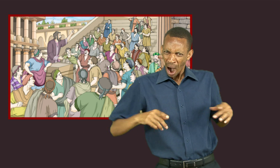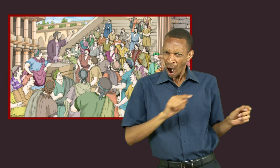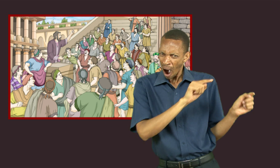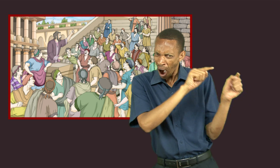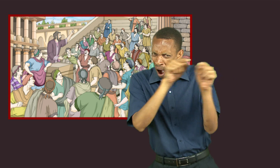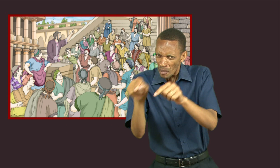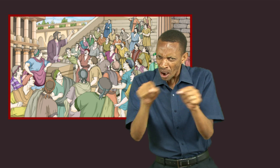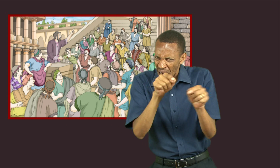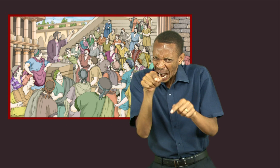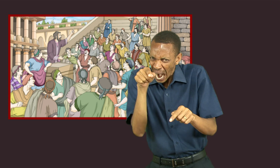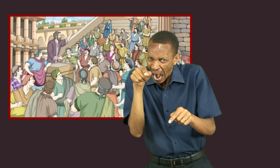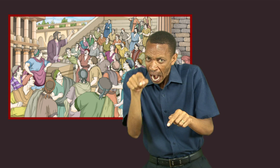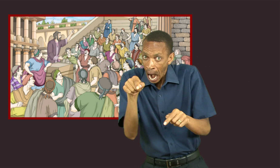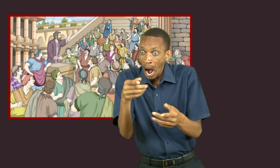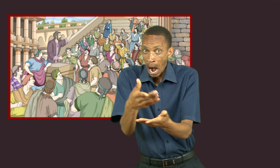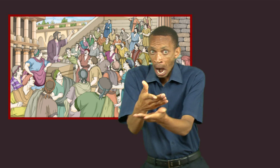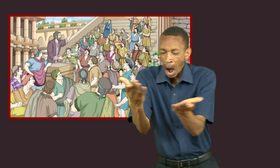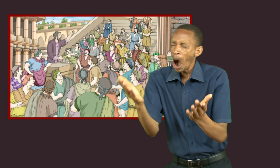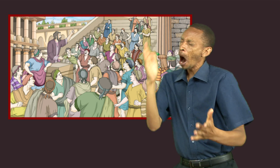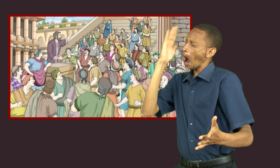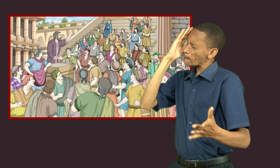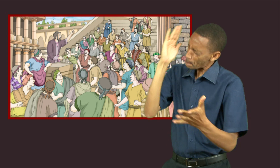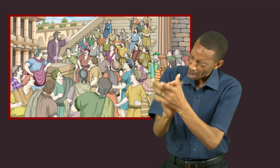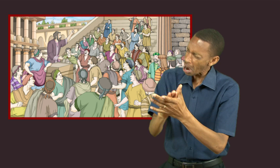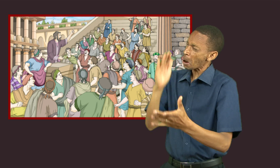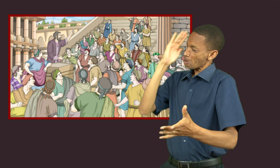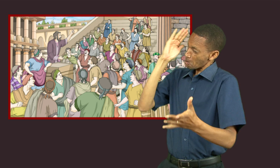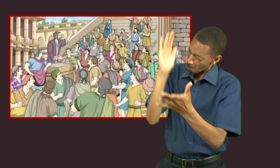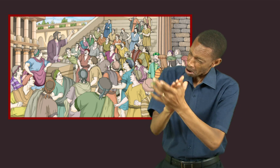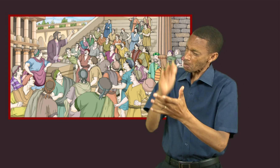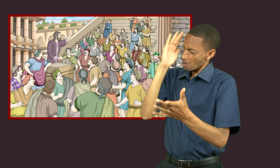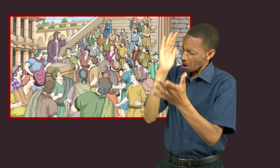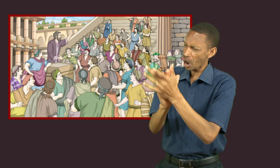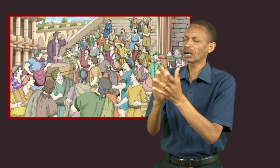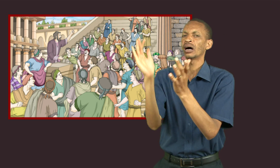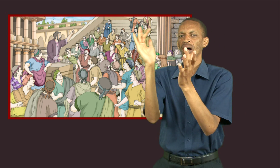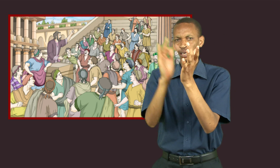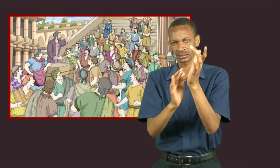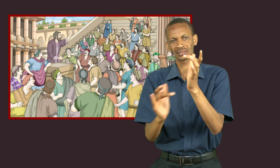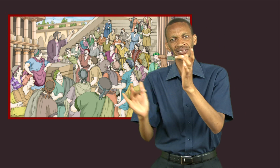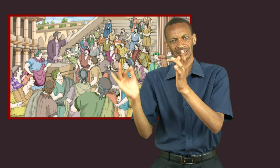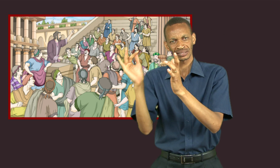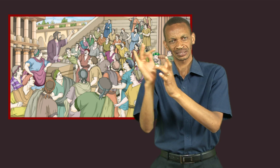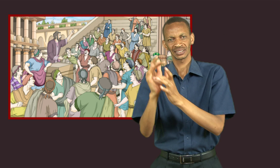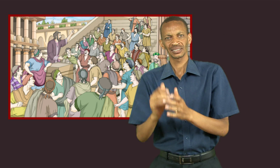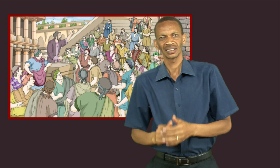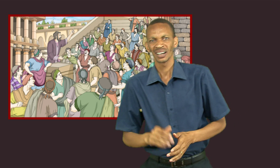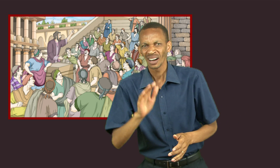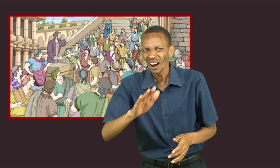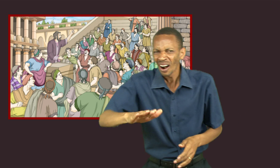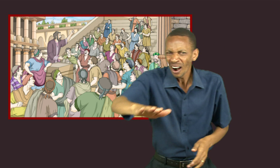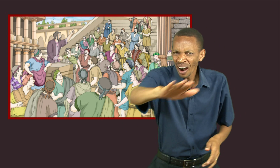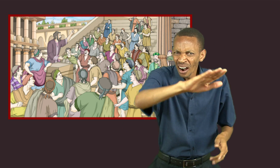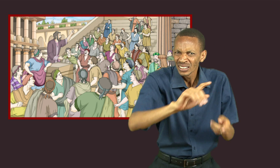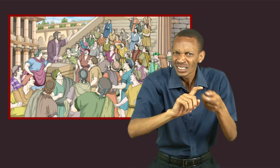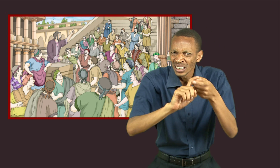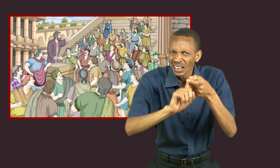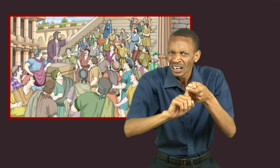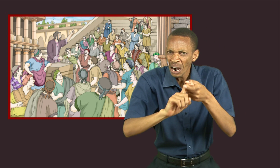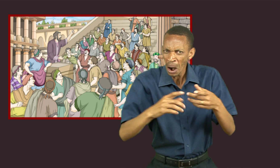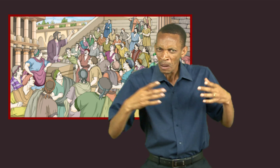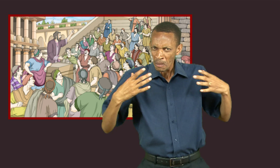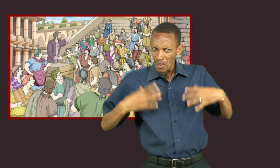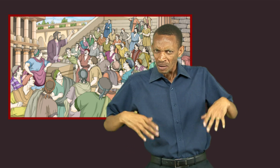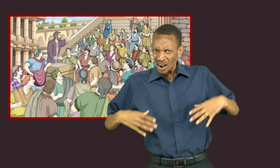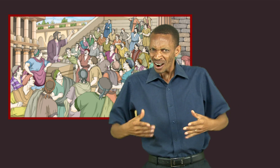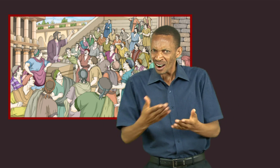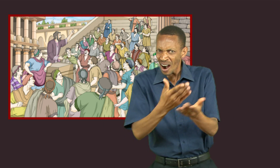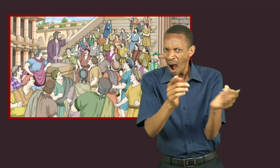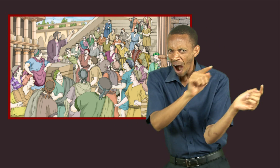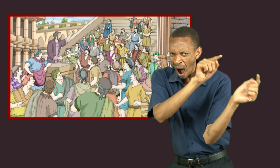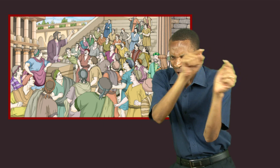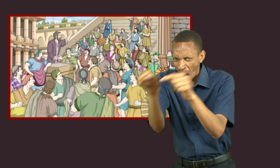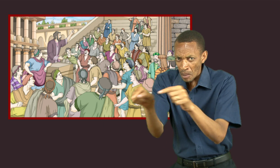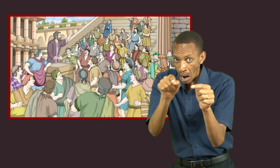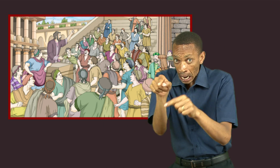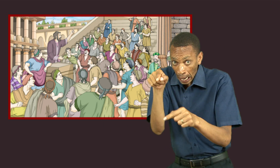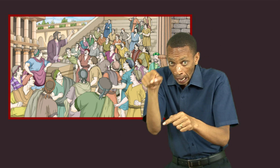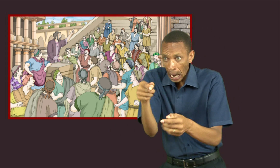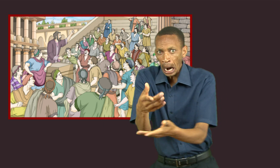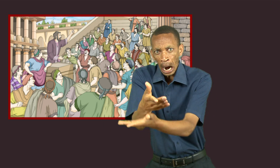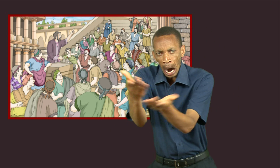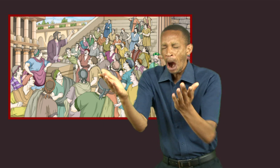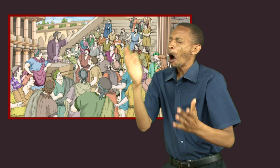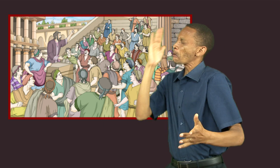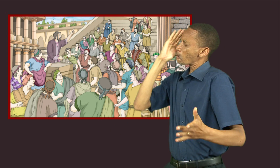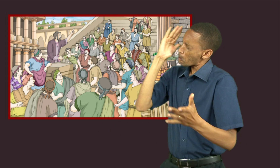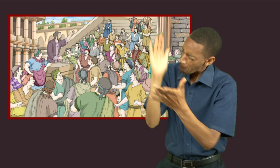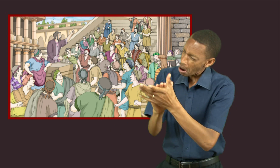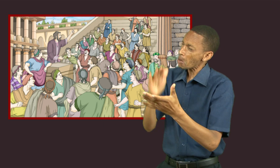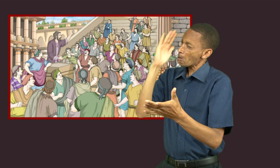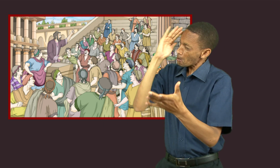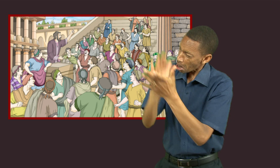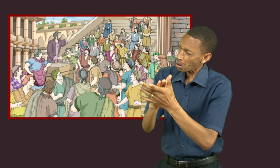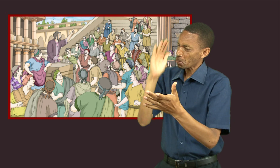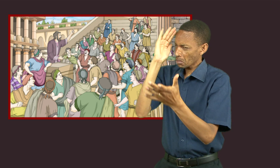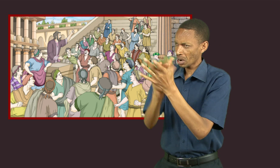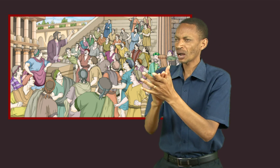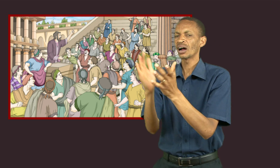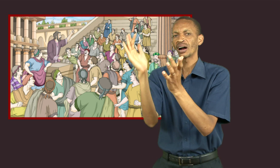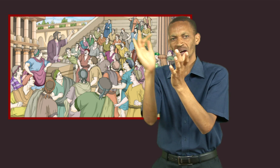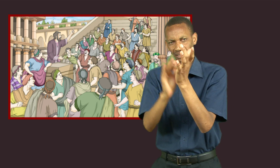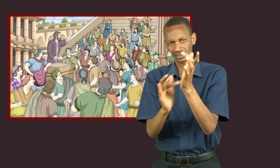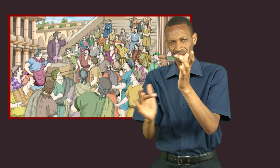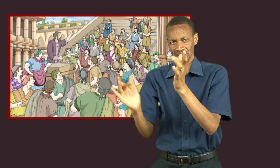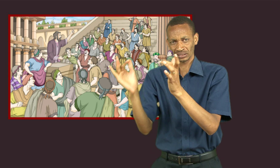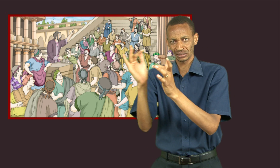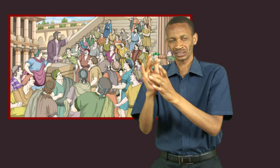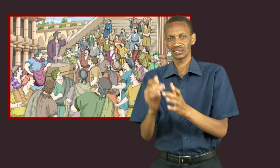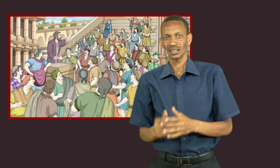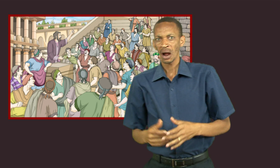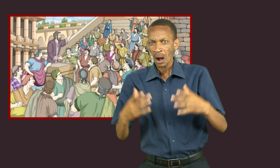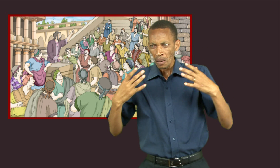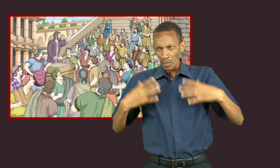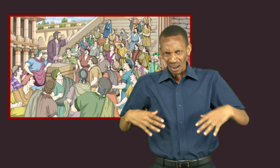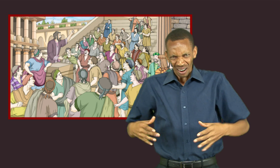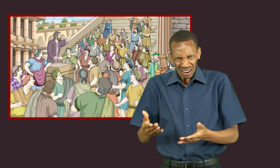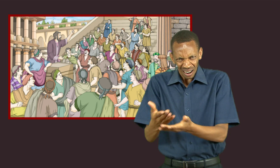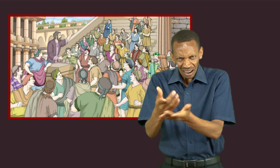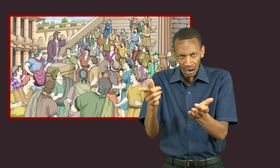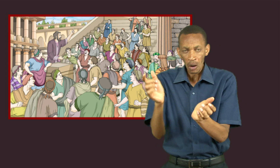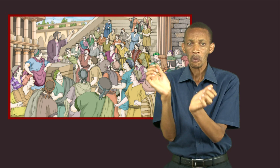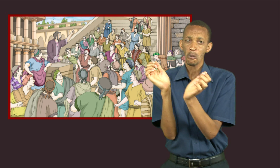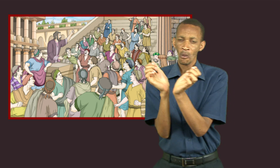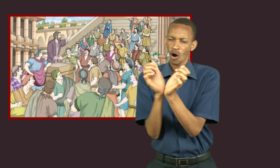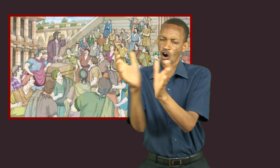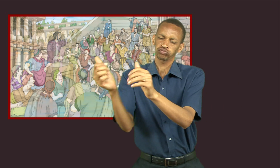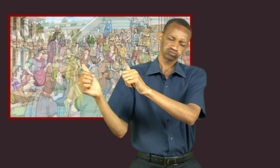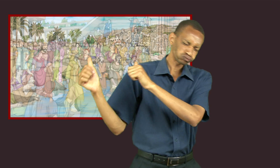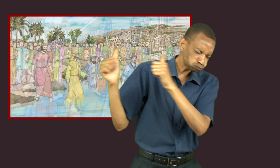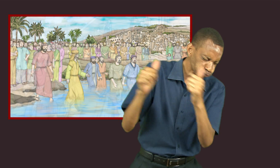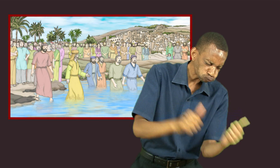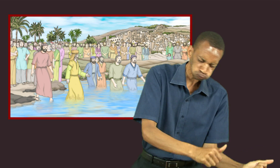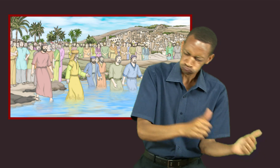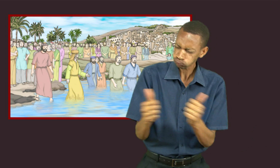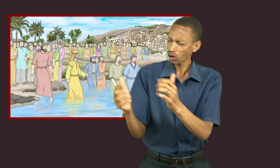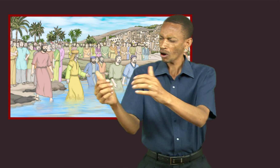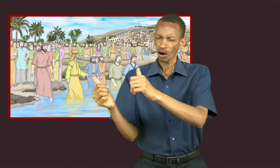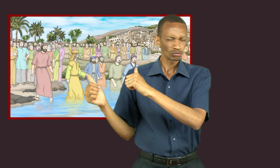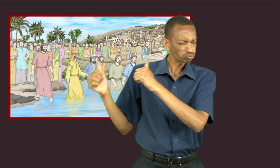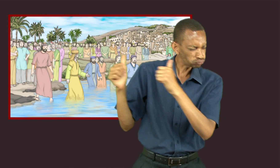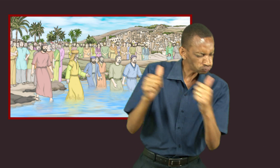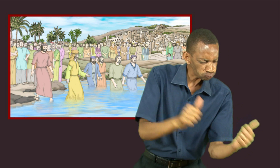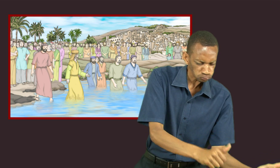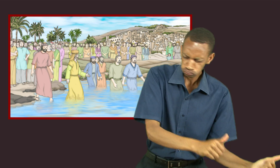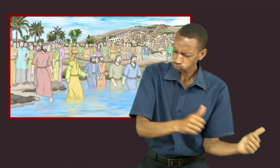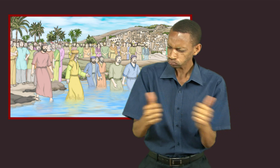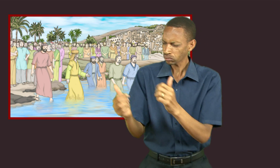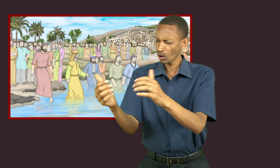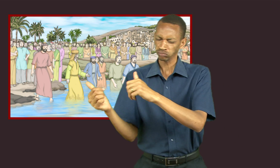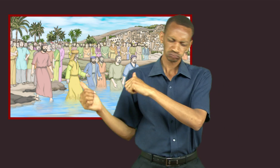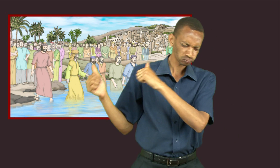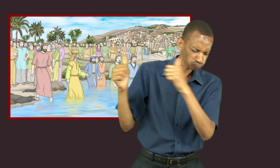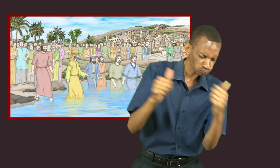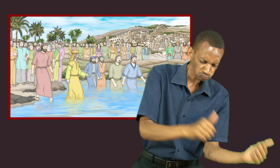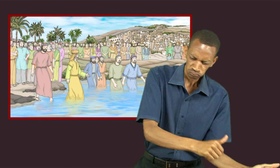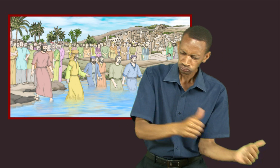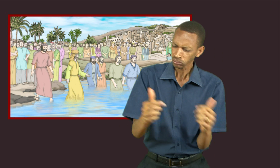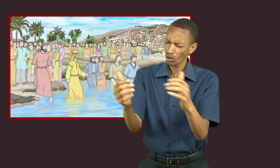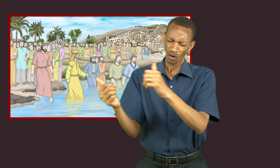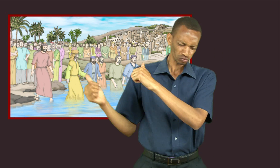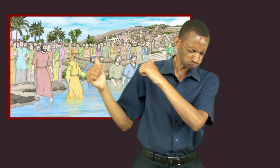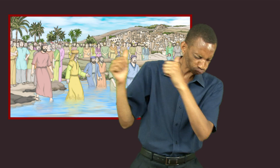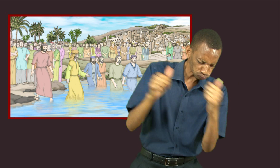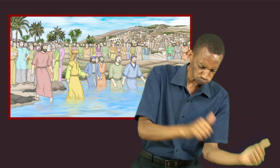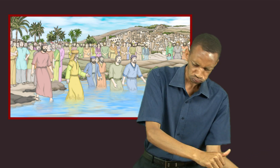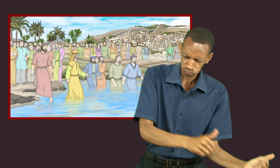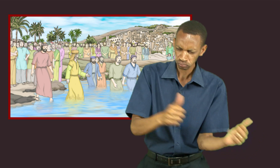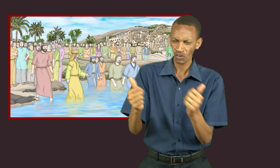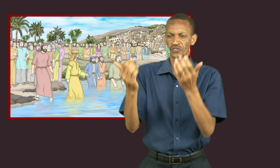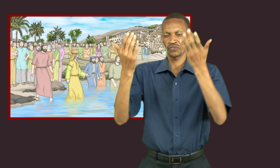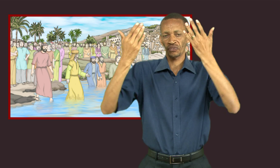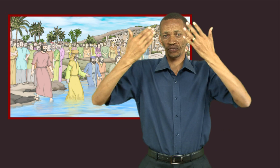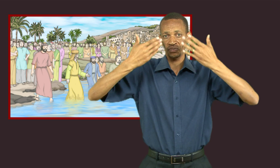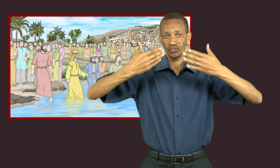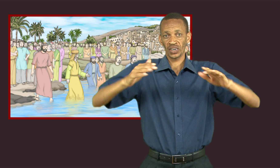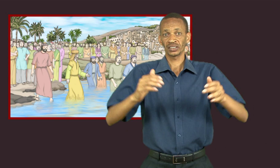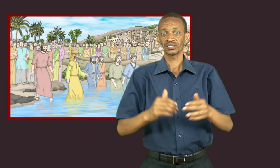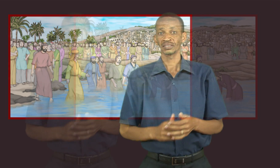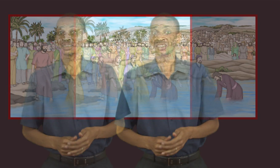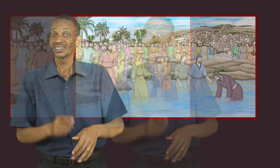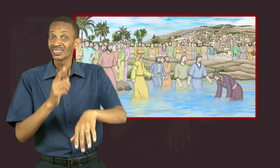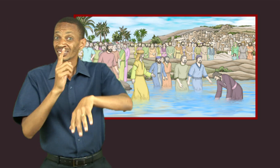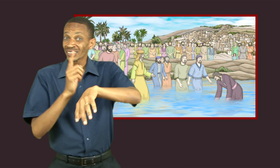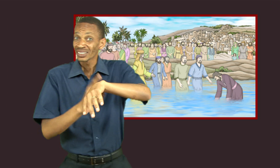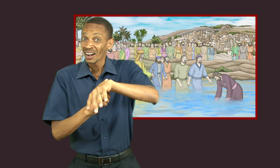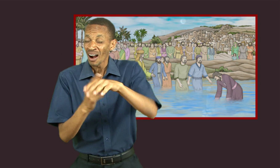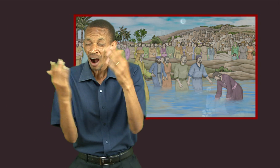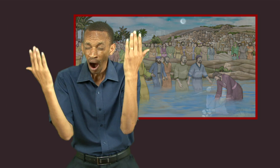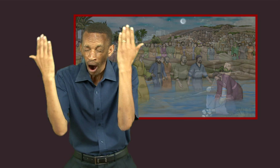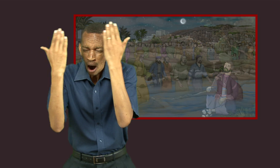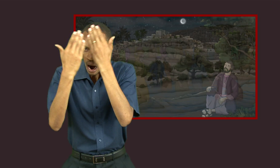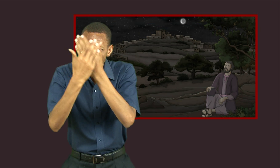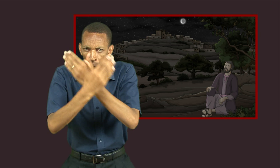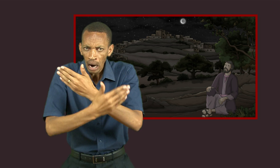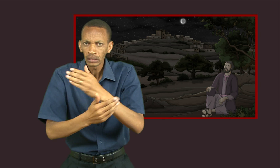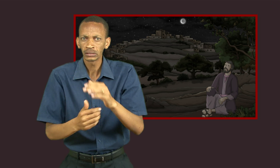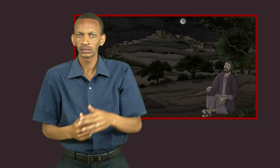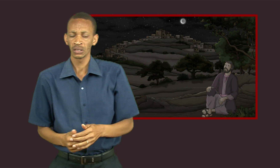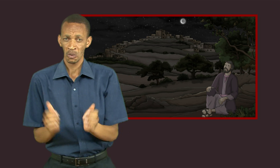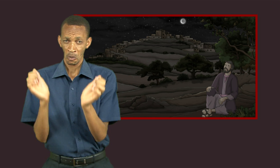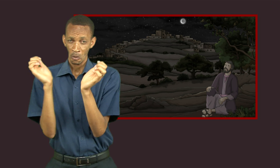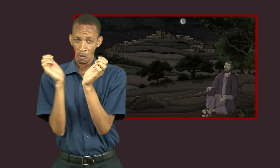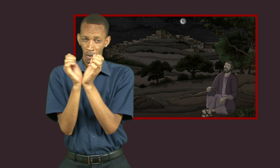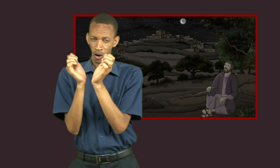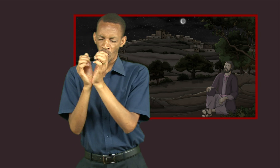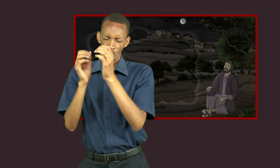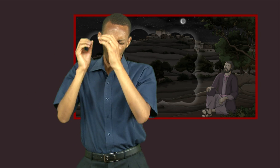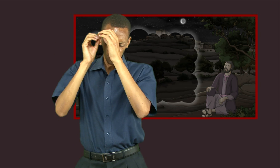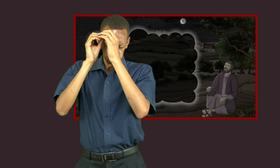And many of the Corinthians who heard the message believed and were baptized.